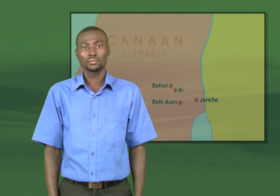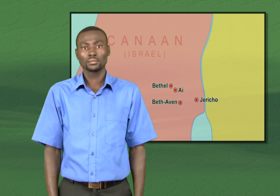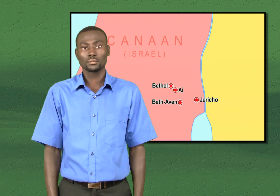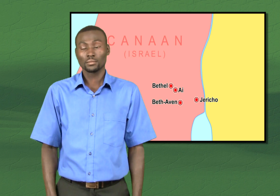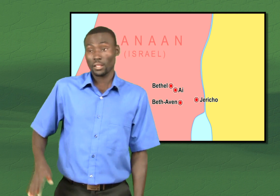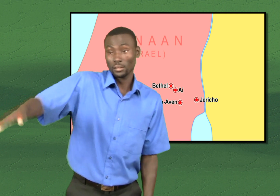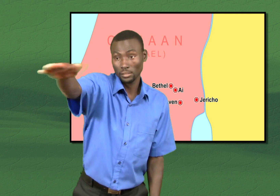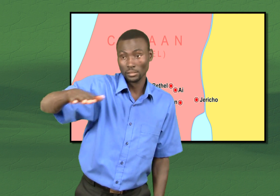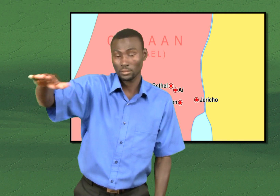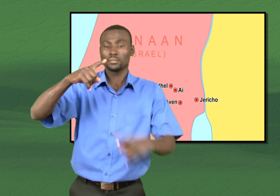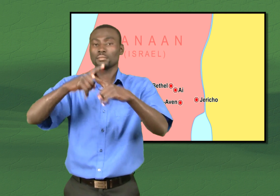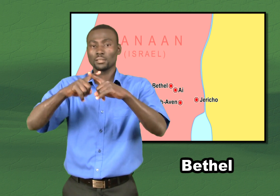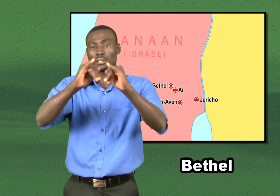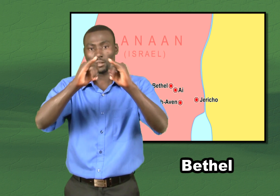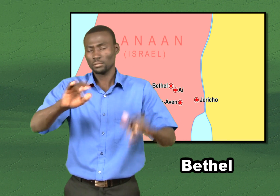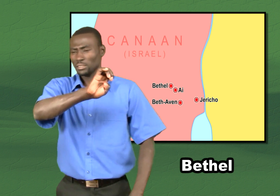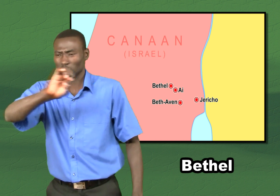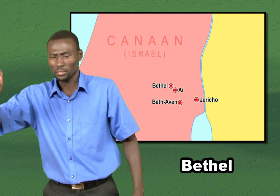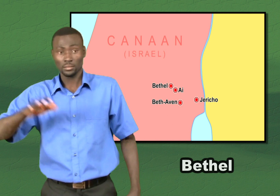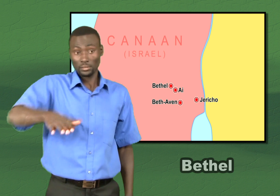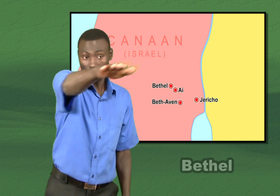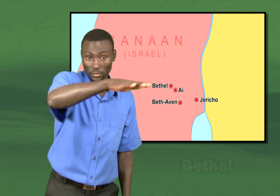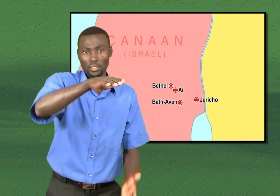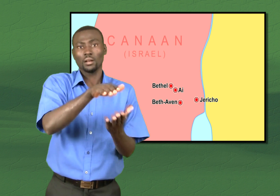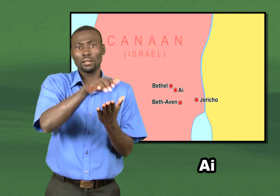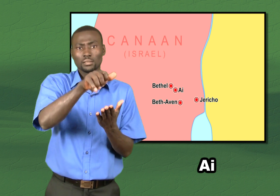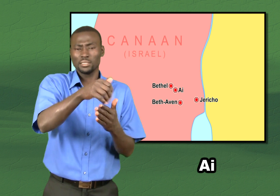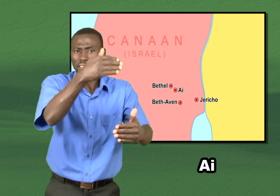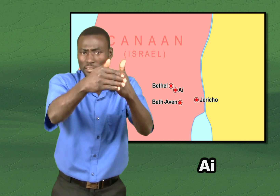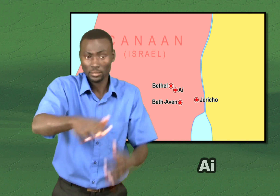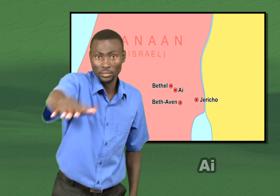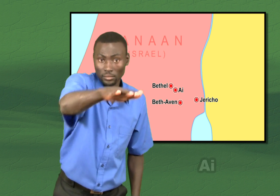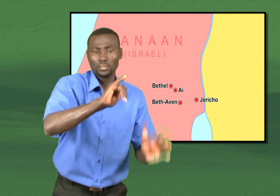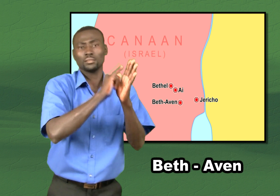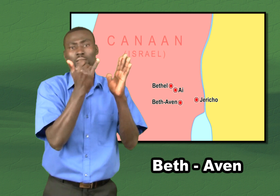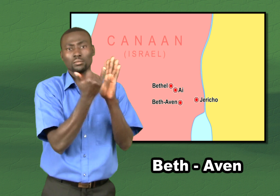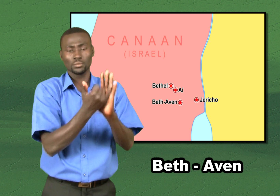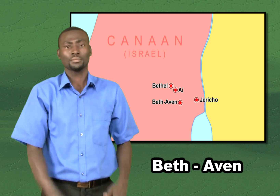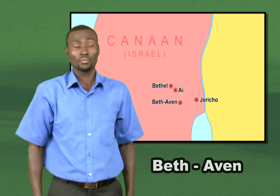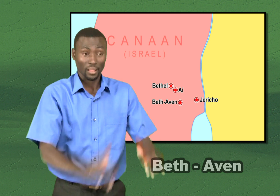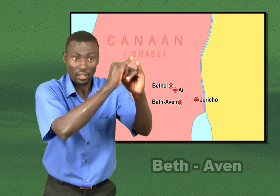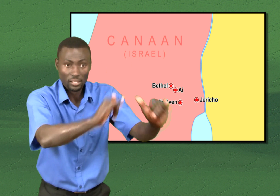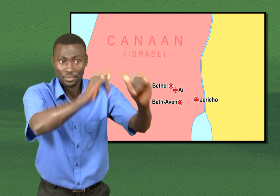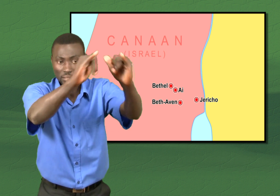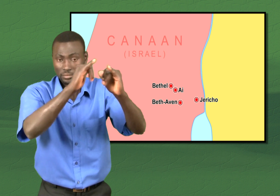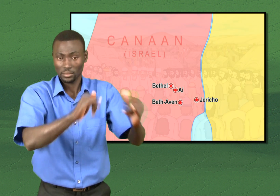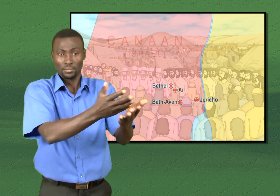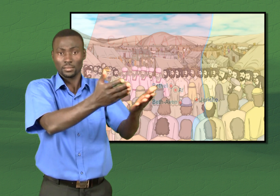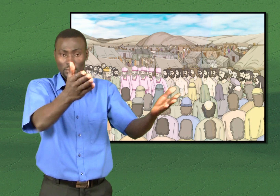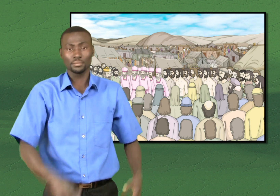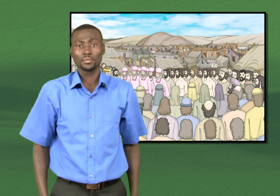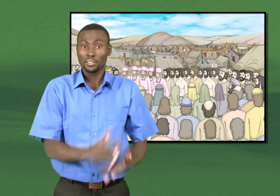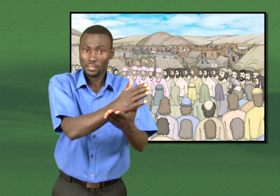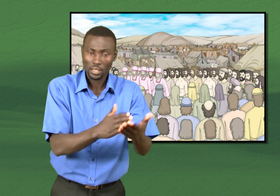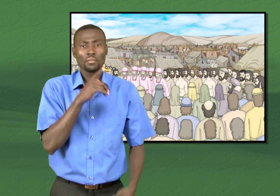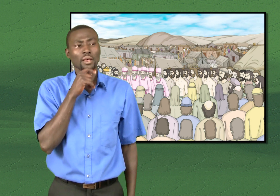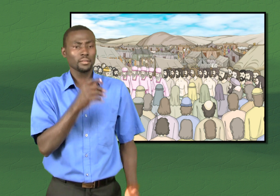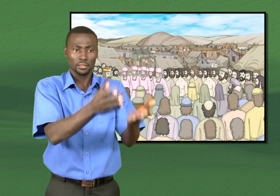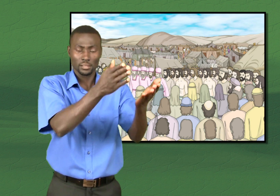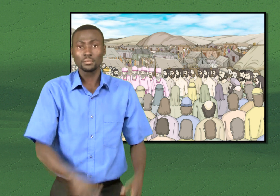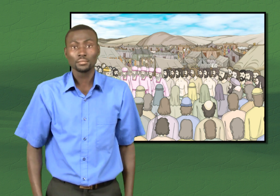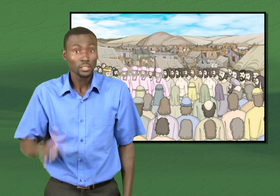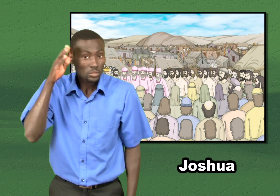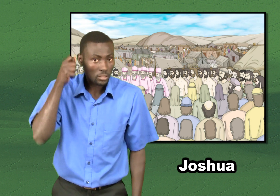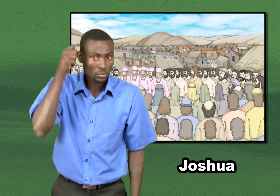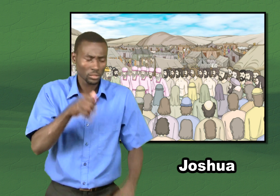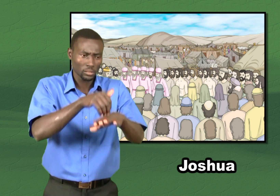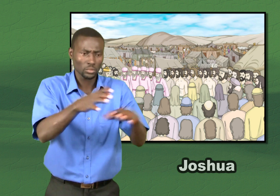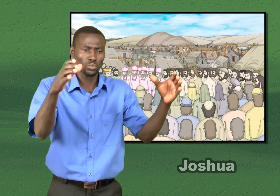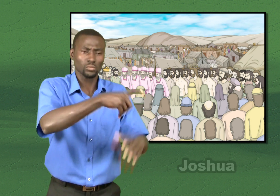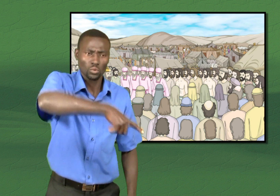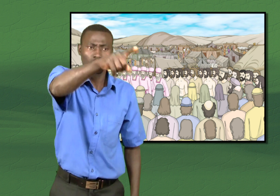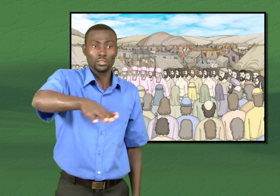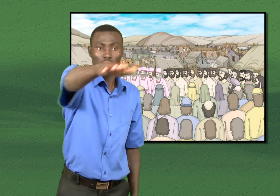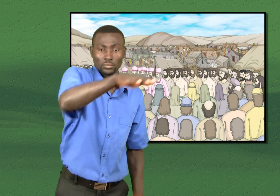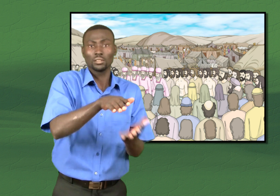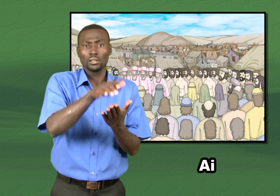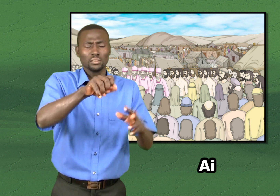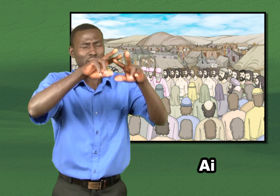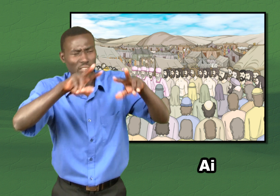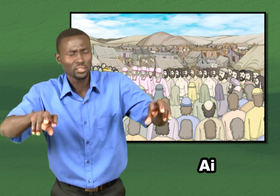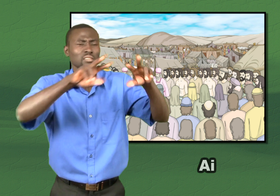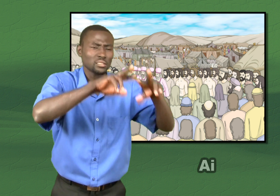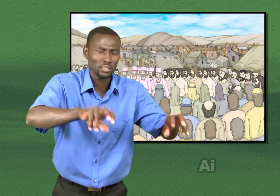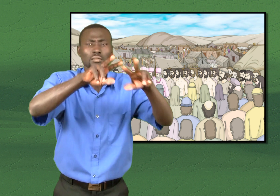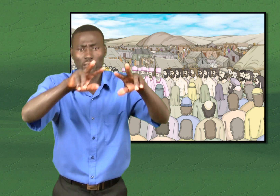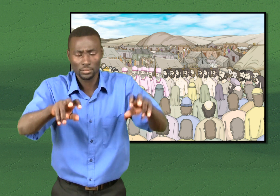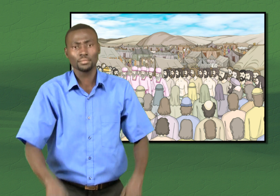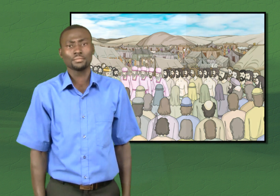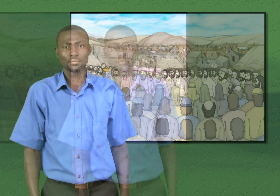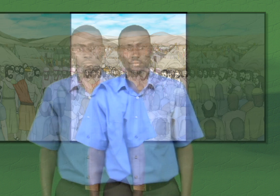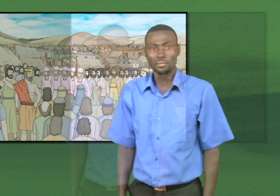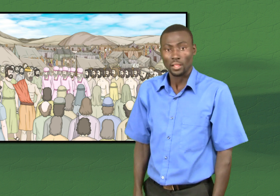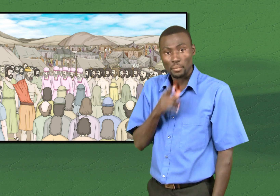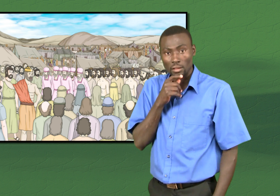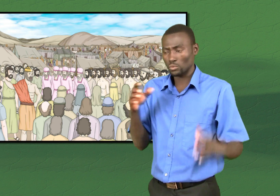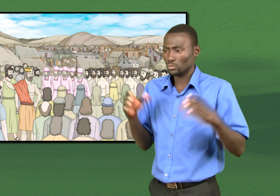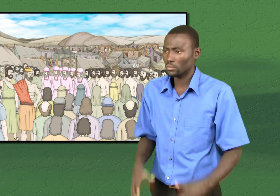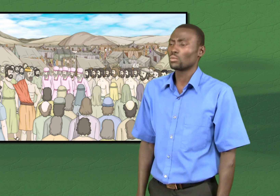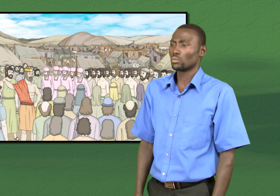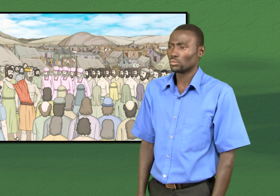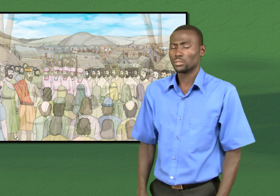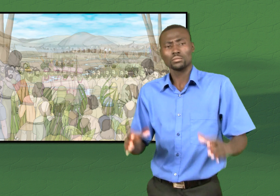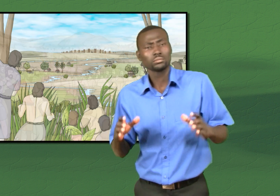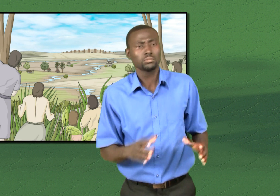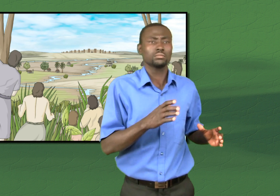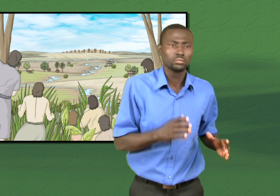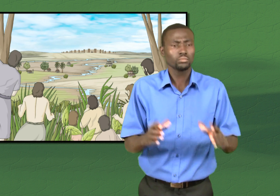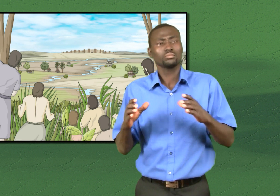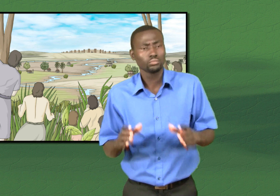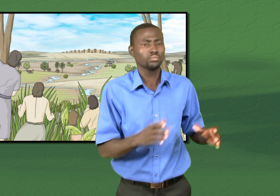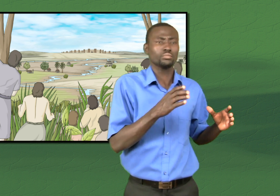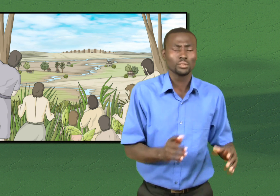Meanwhile, Joshua sent men from Jericho to Ai, which is near Beth-aven to the east of Bethel, and told them, “Go up and spy out the land.”